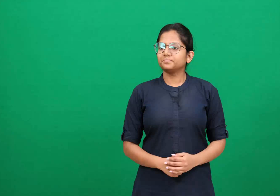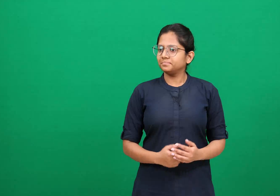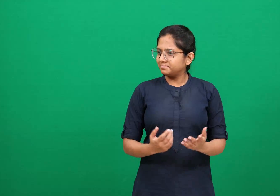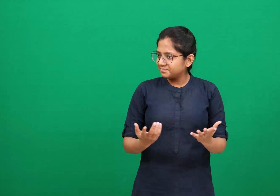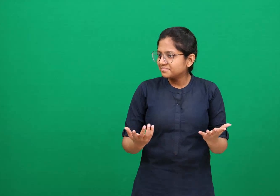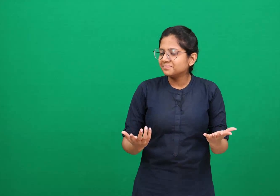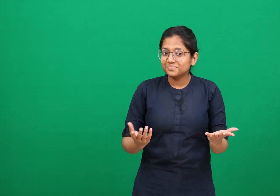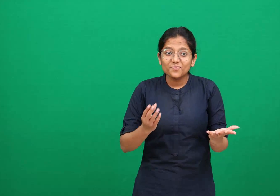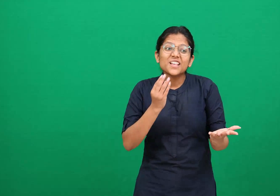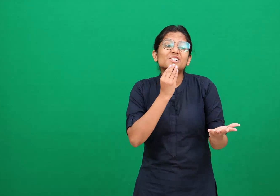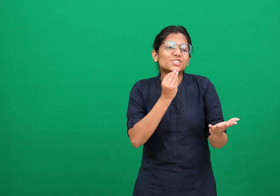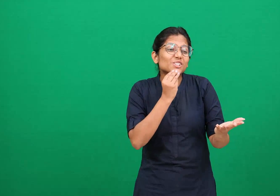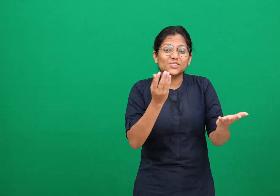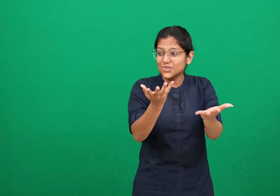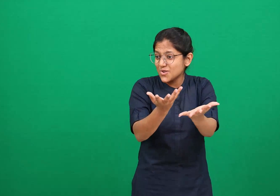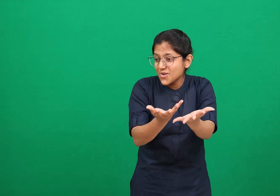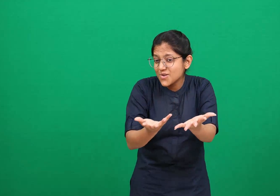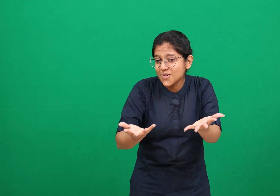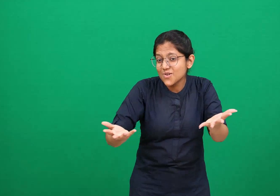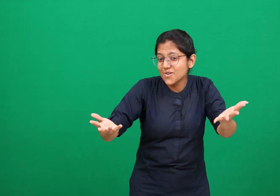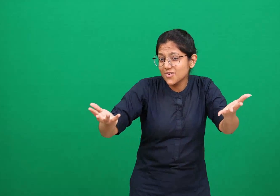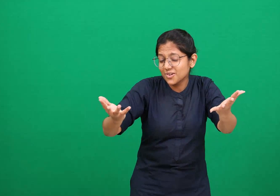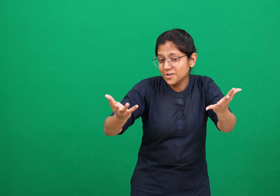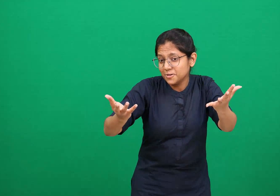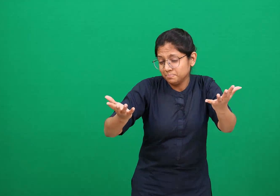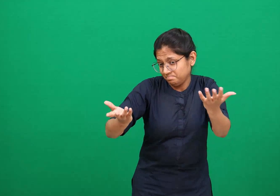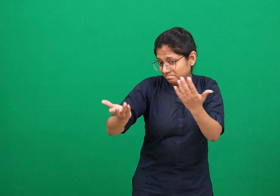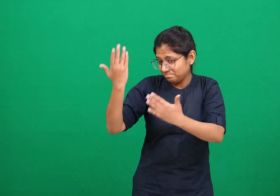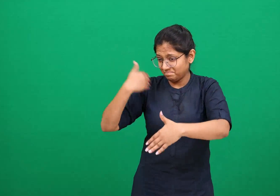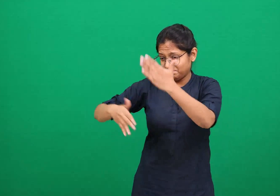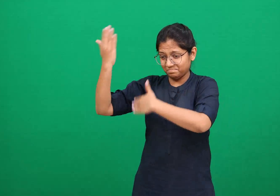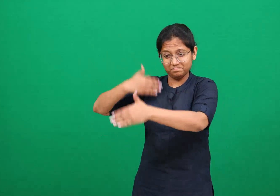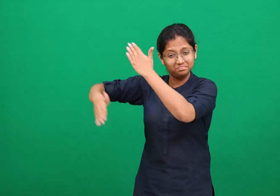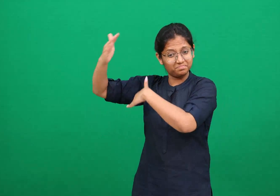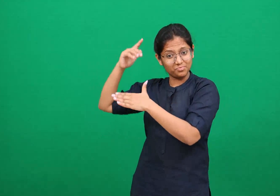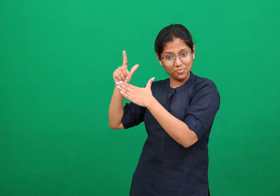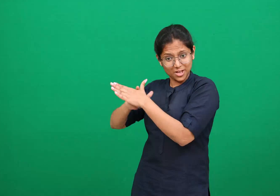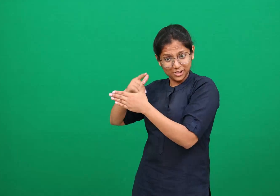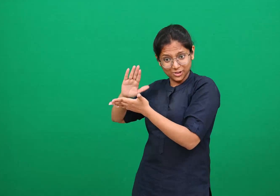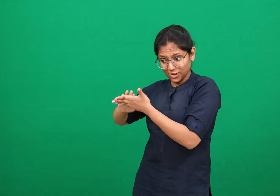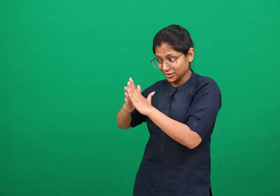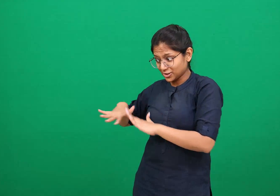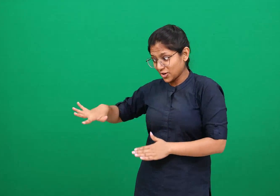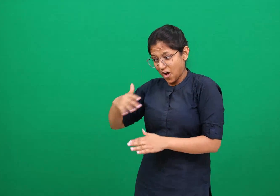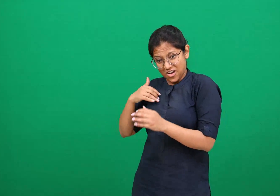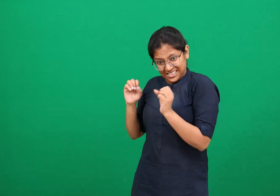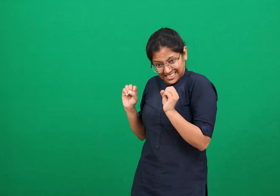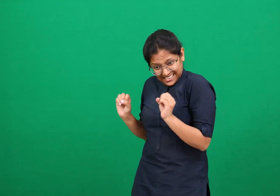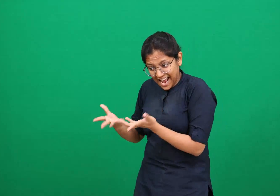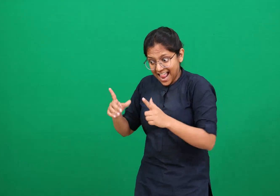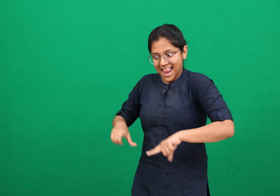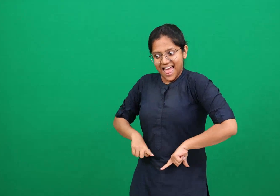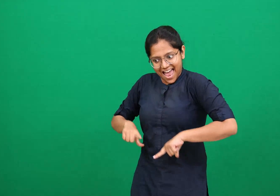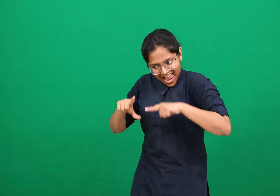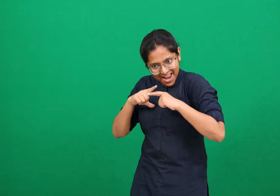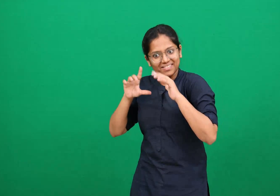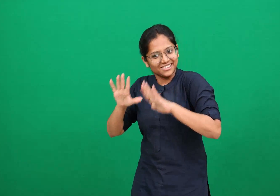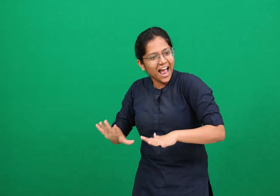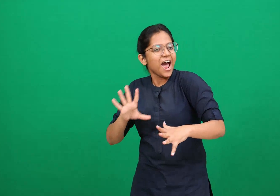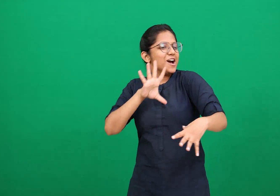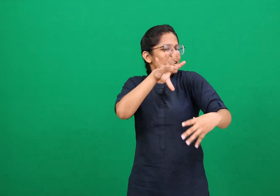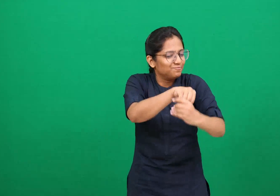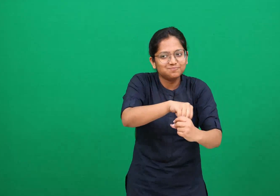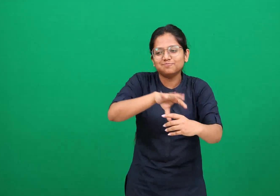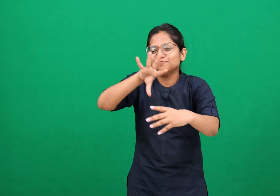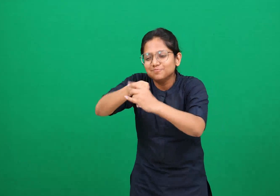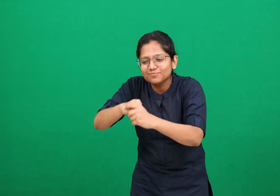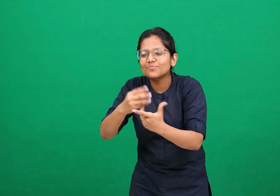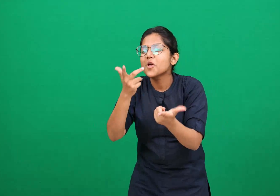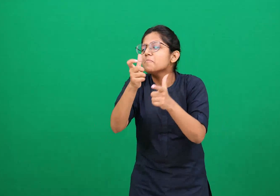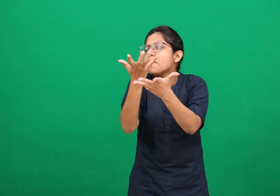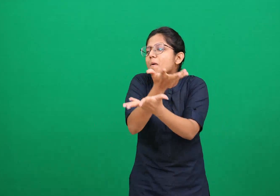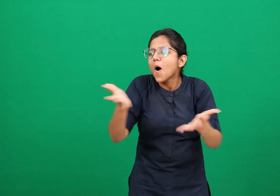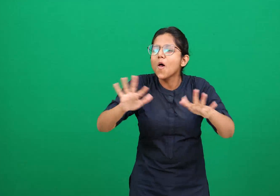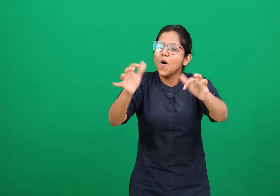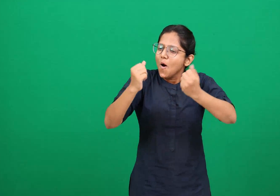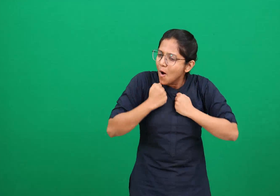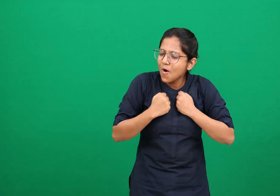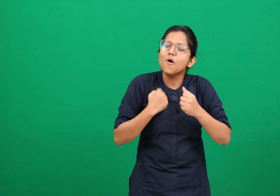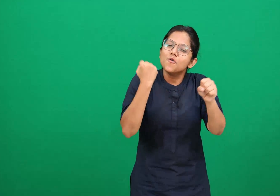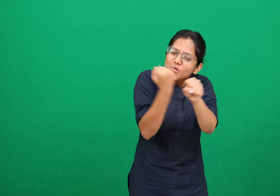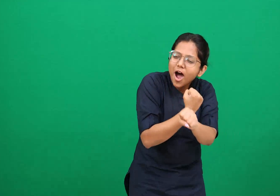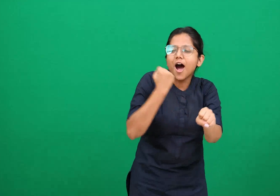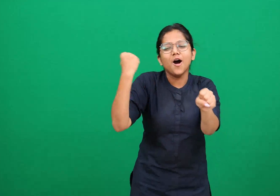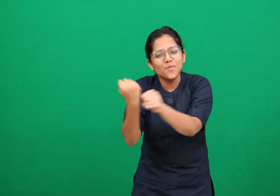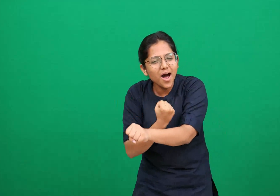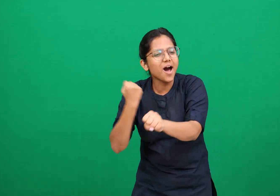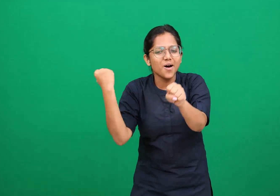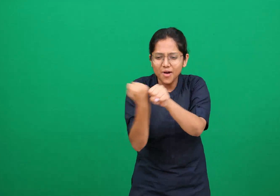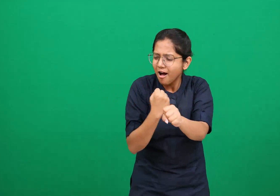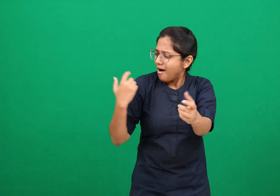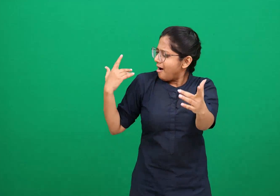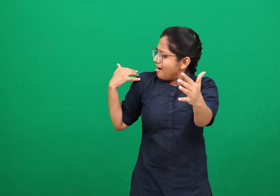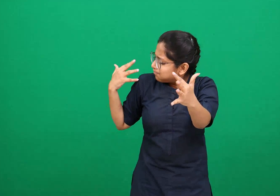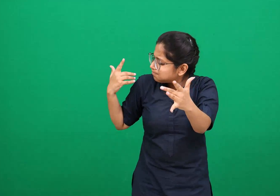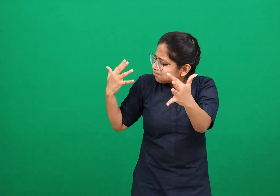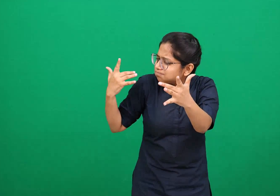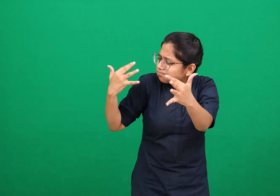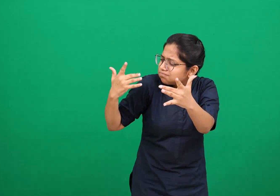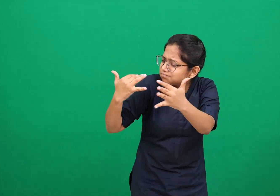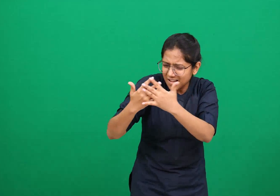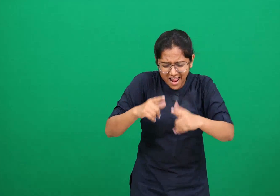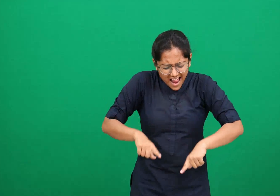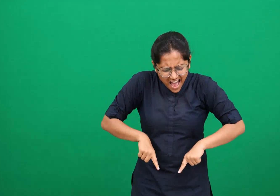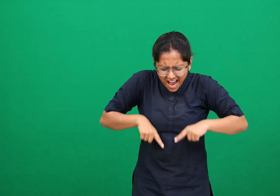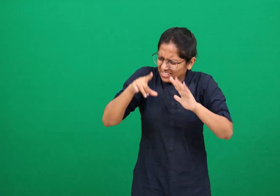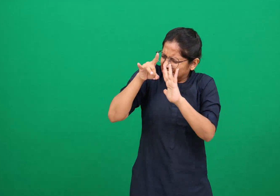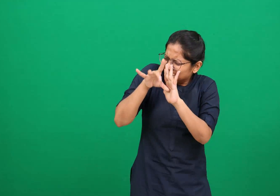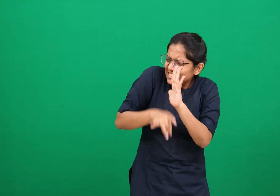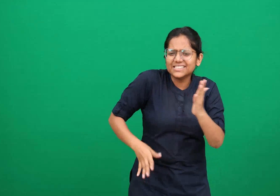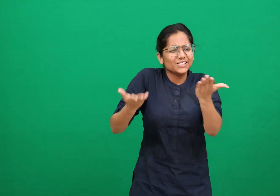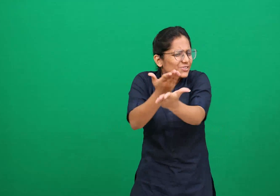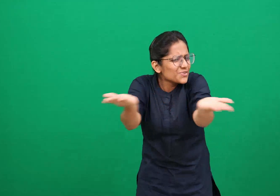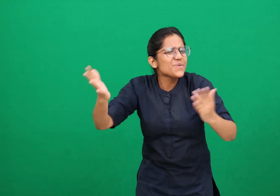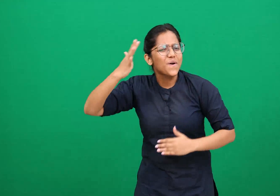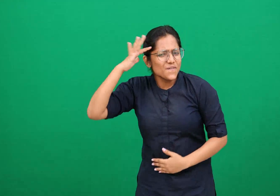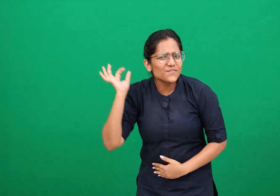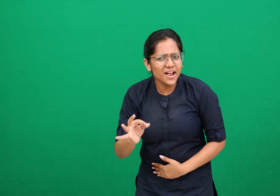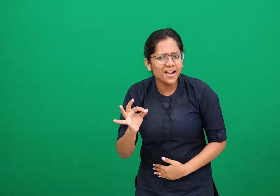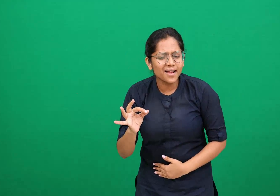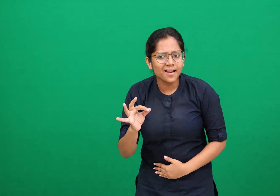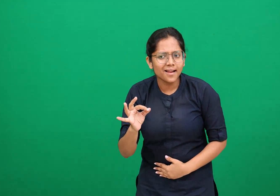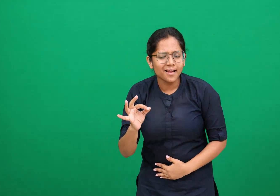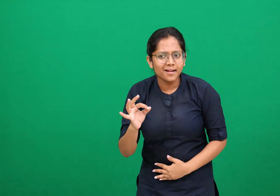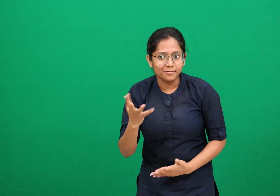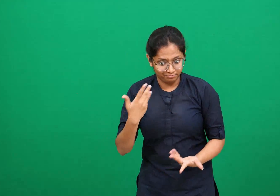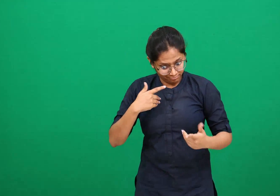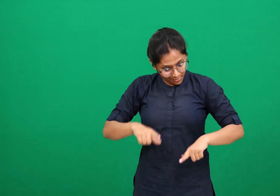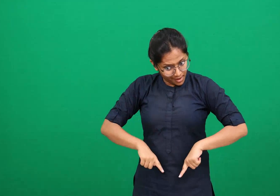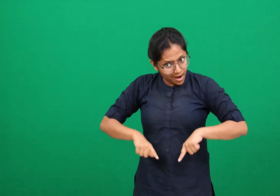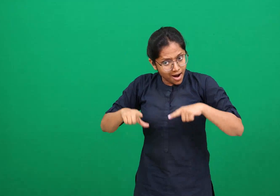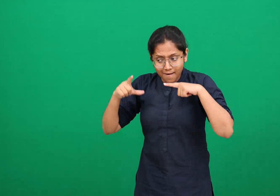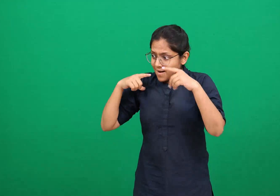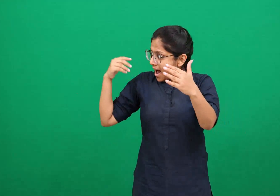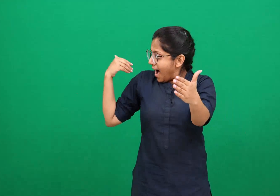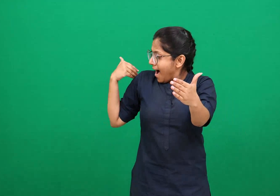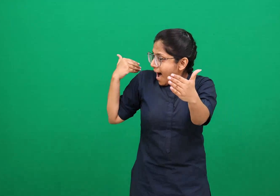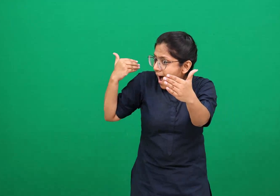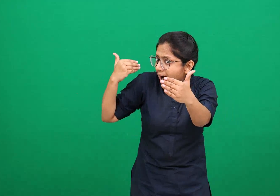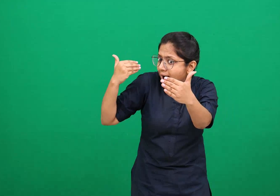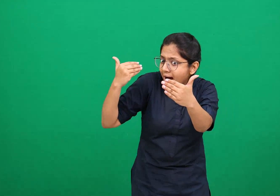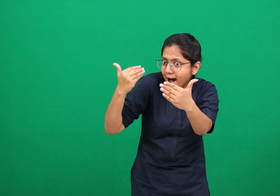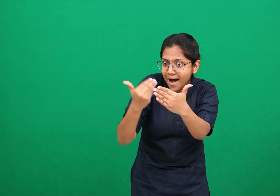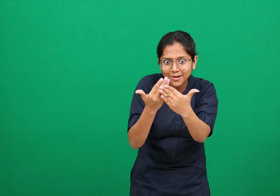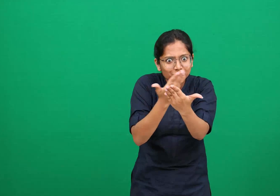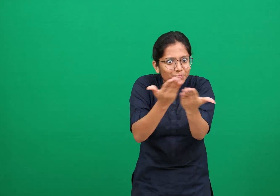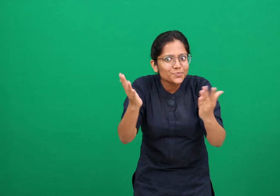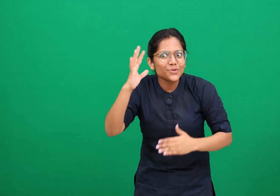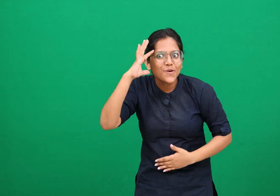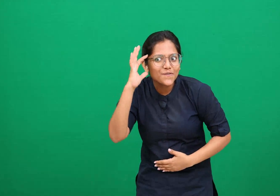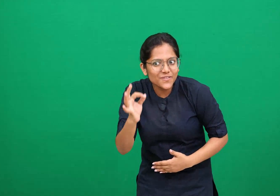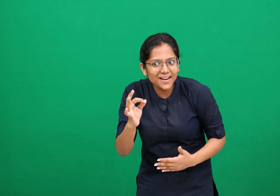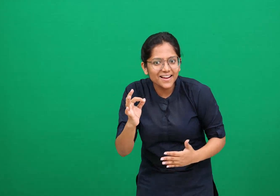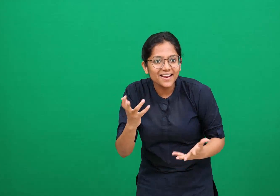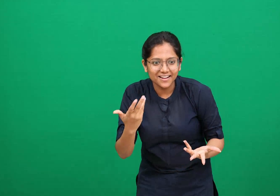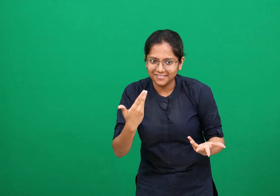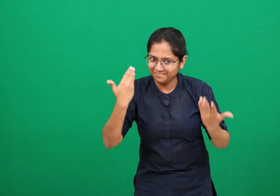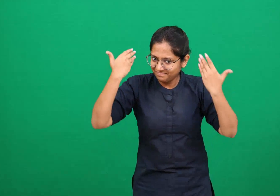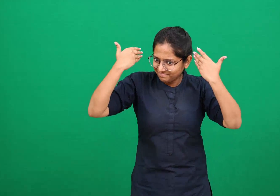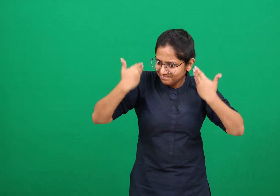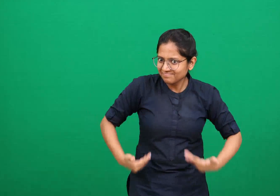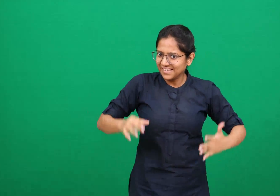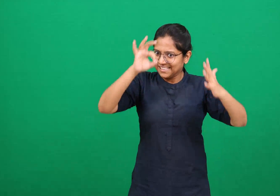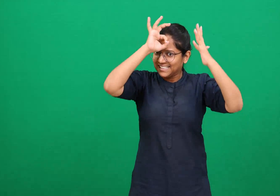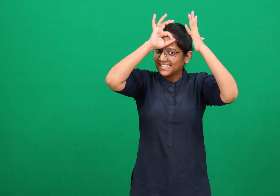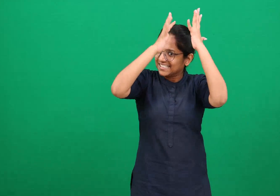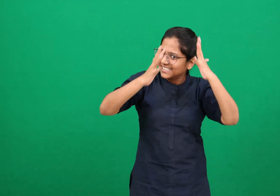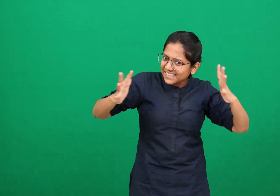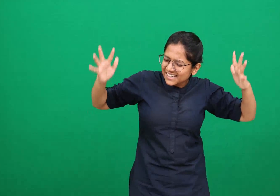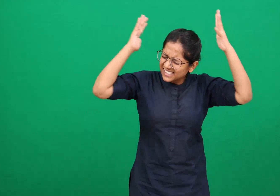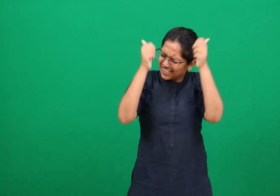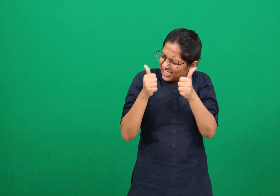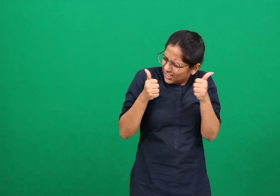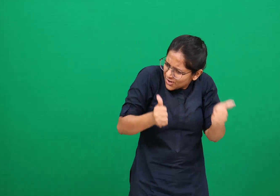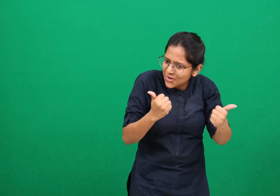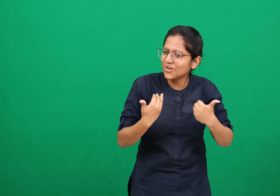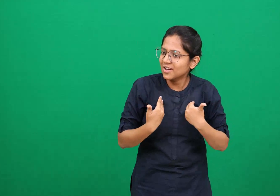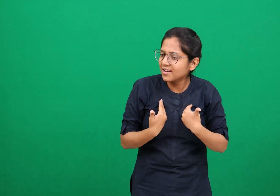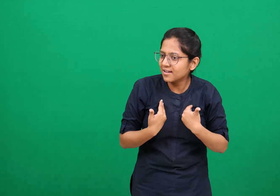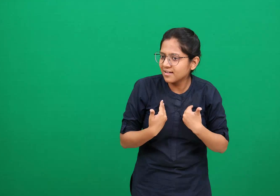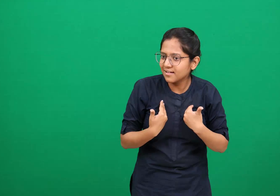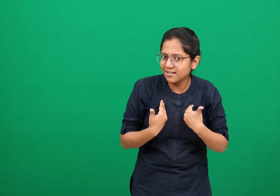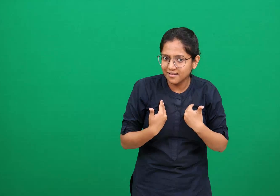Surely all the Jews know how I have lived from the earliest days of my youth, among my own people and in Jerusalem.